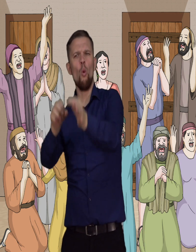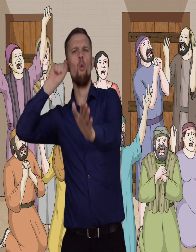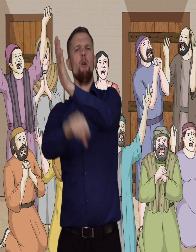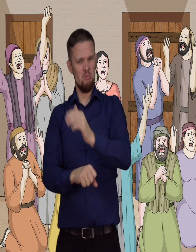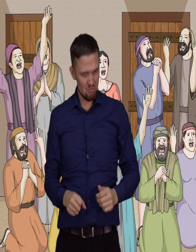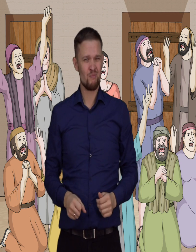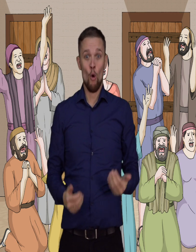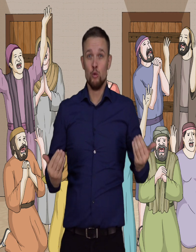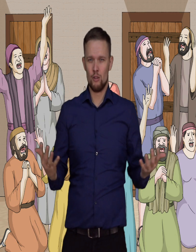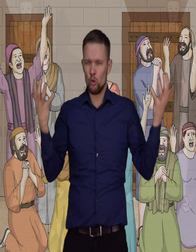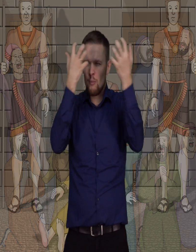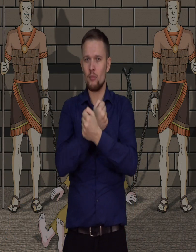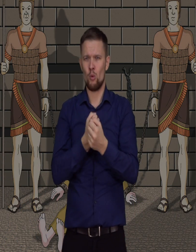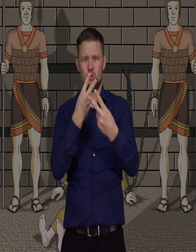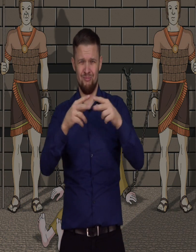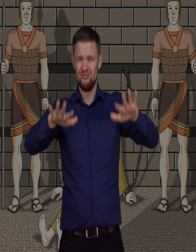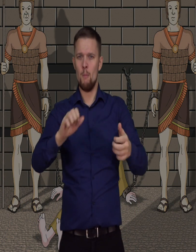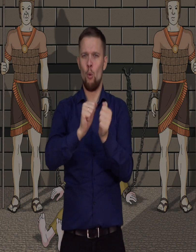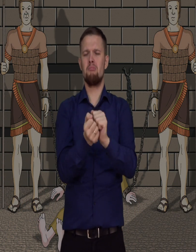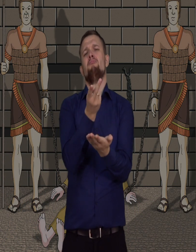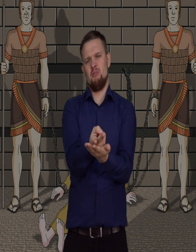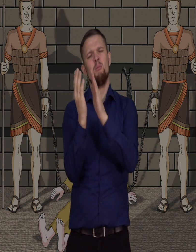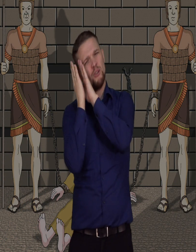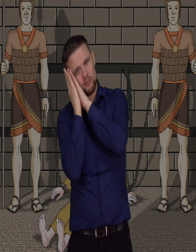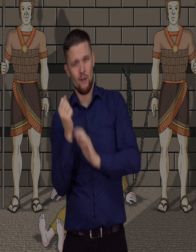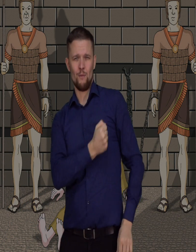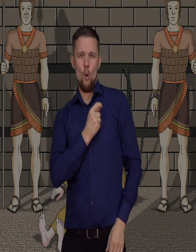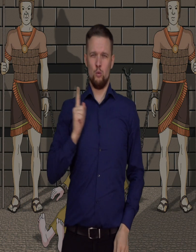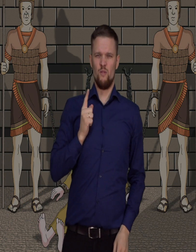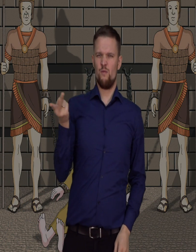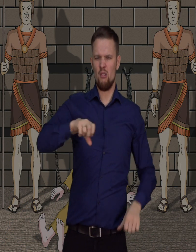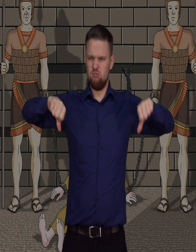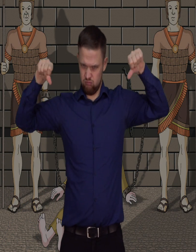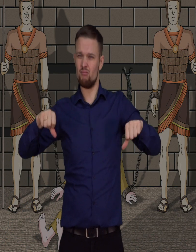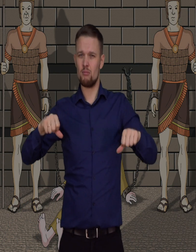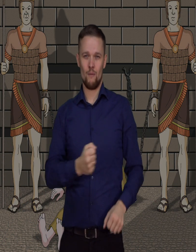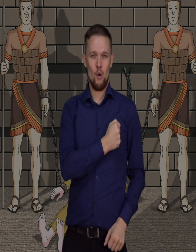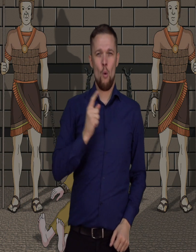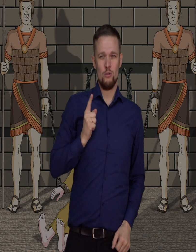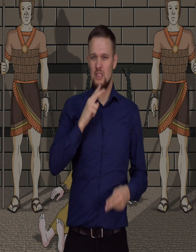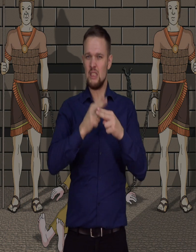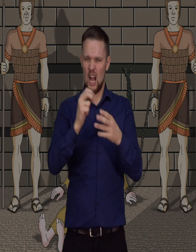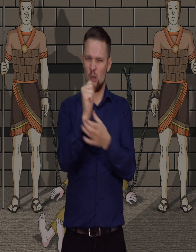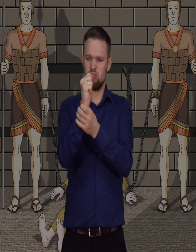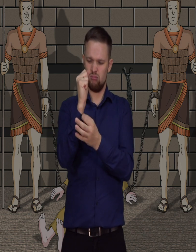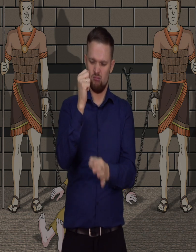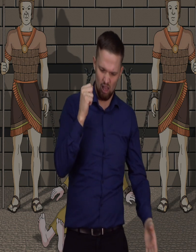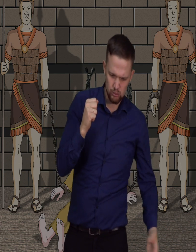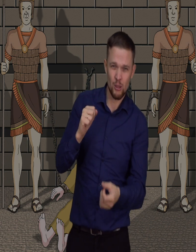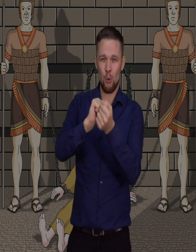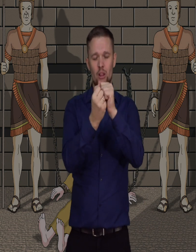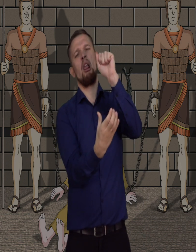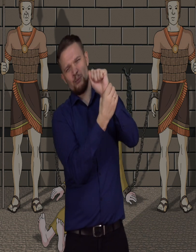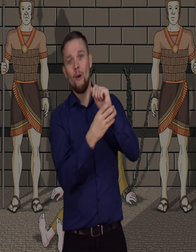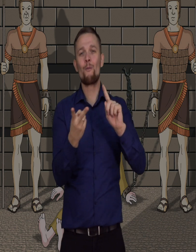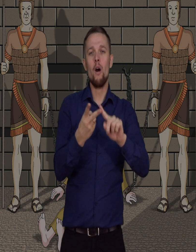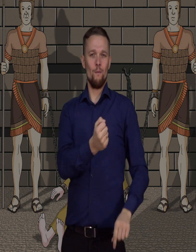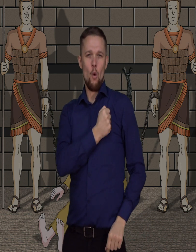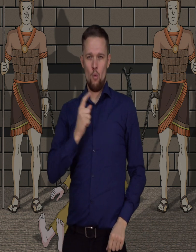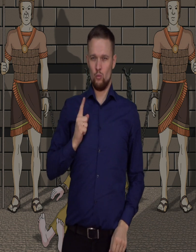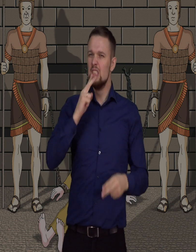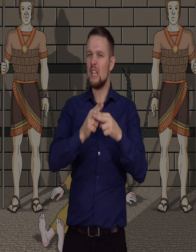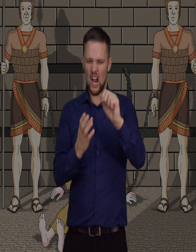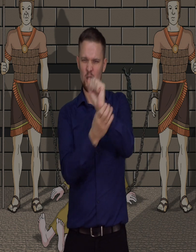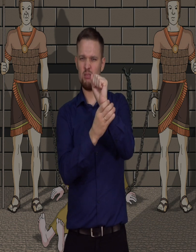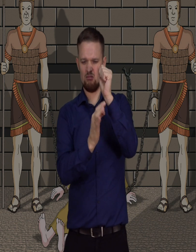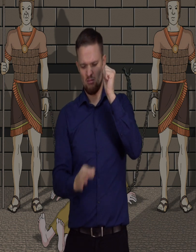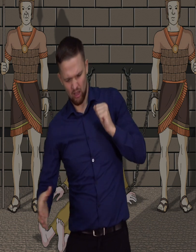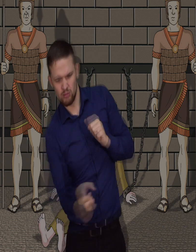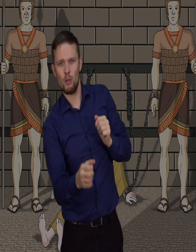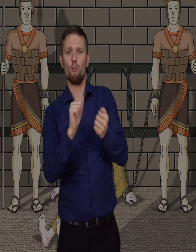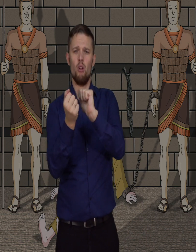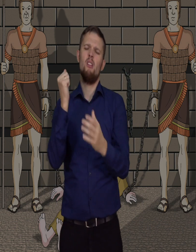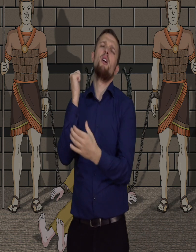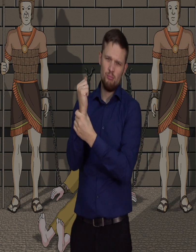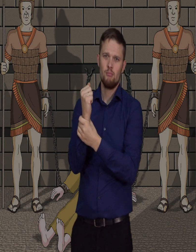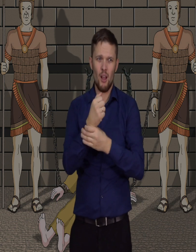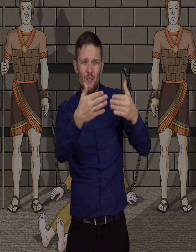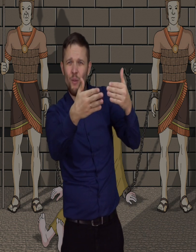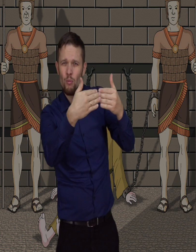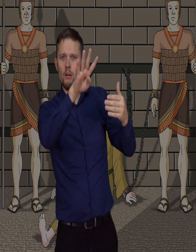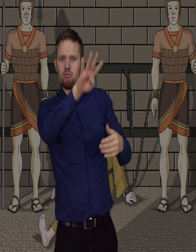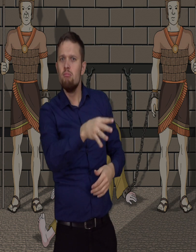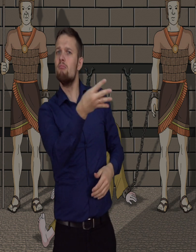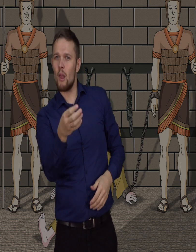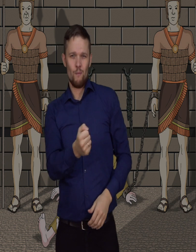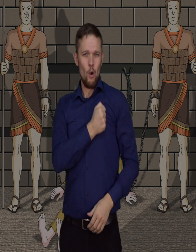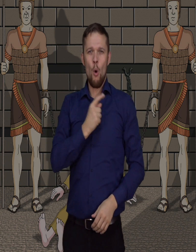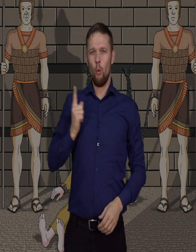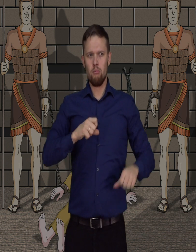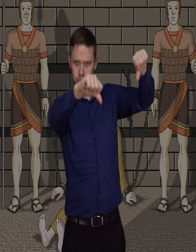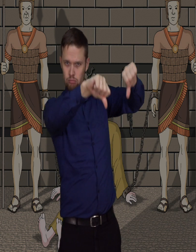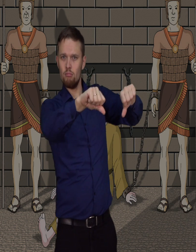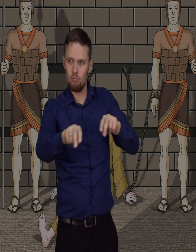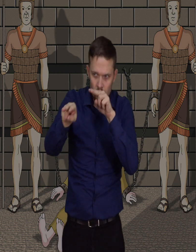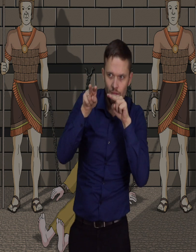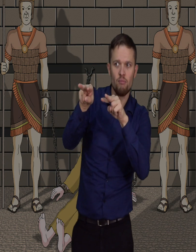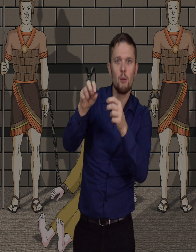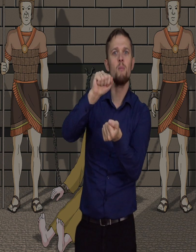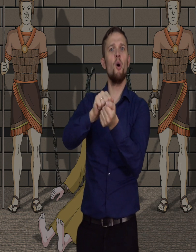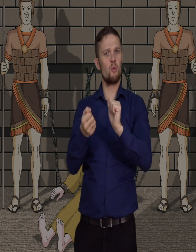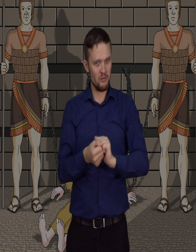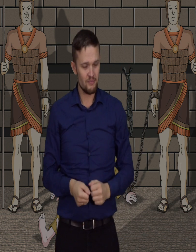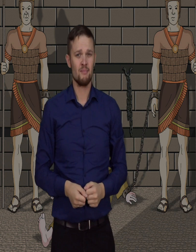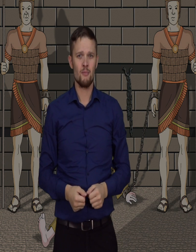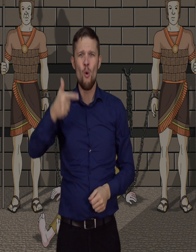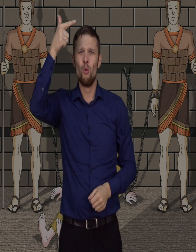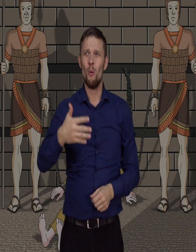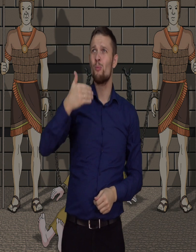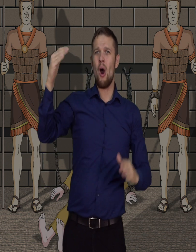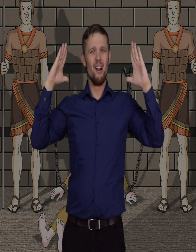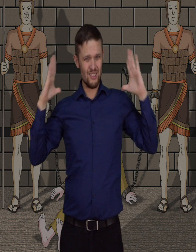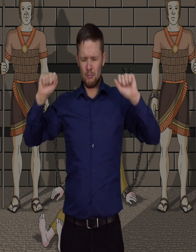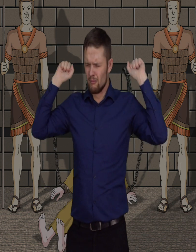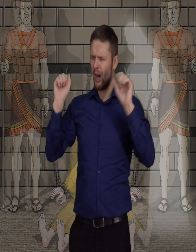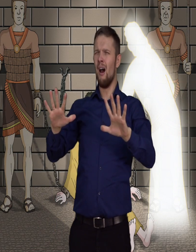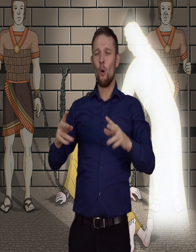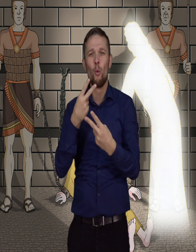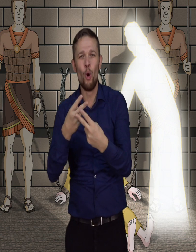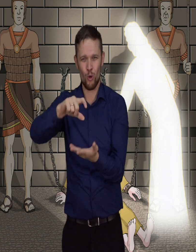On the night before Herod was to bring him to trial, Peter was sleeping between two soldiers, bound with two chains, with sentries standing guard at the entrance to the prison.